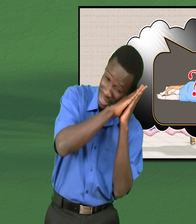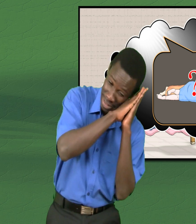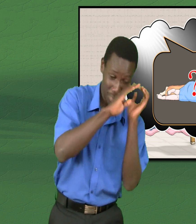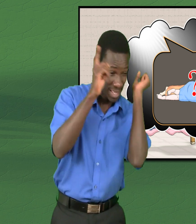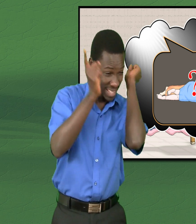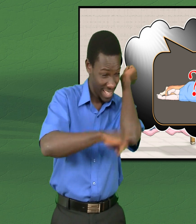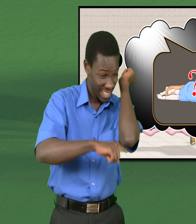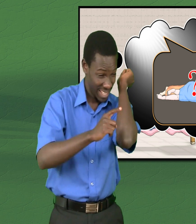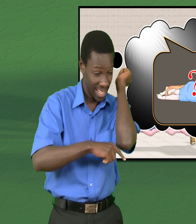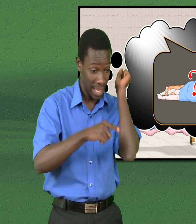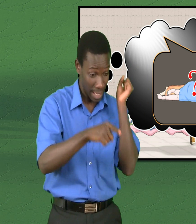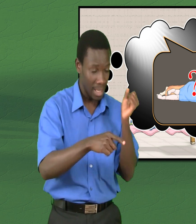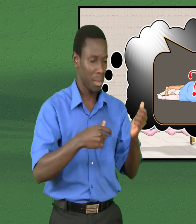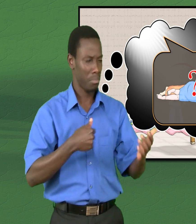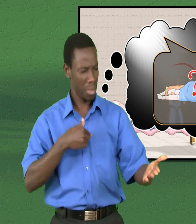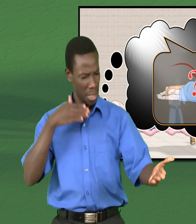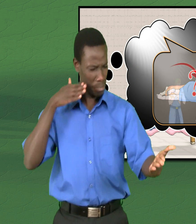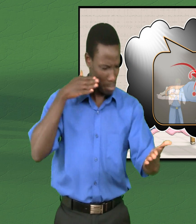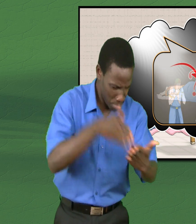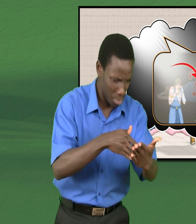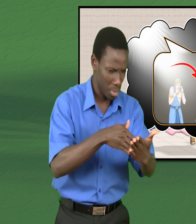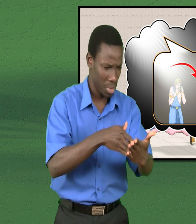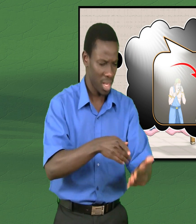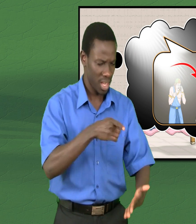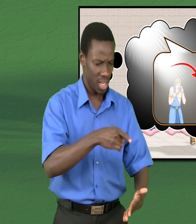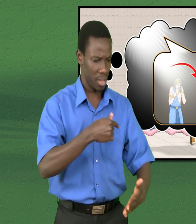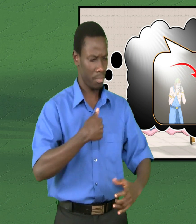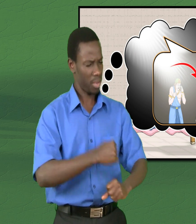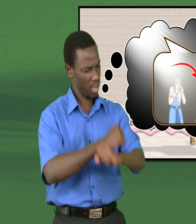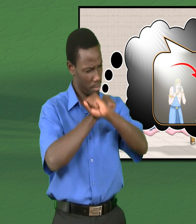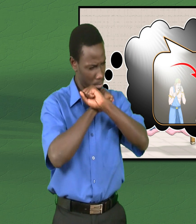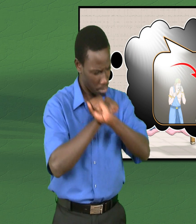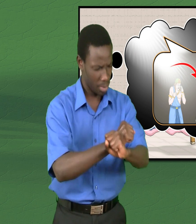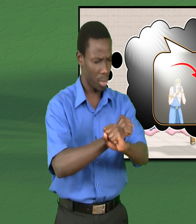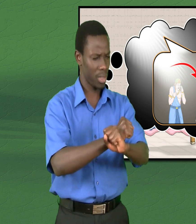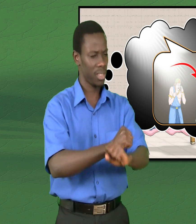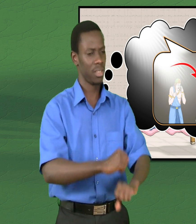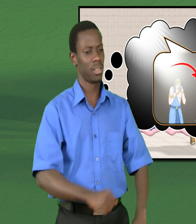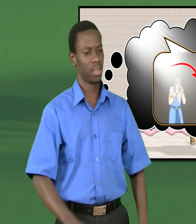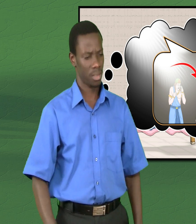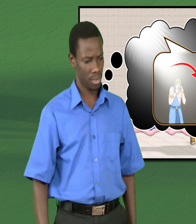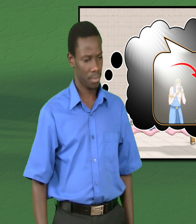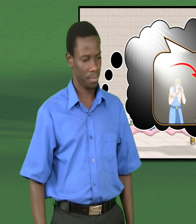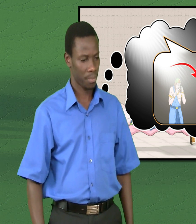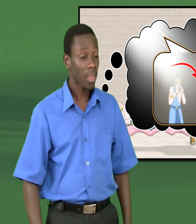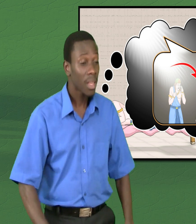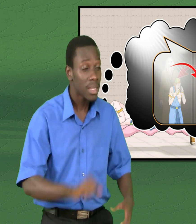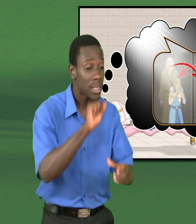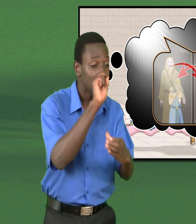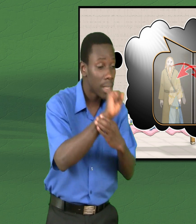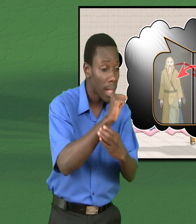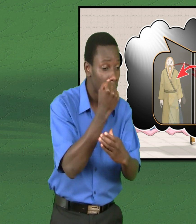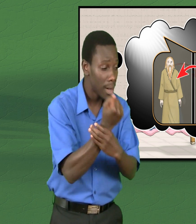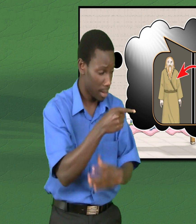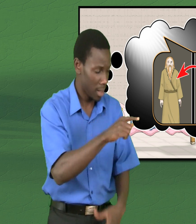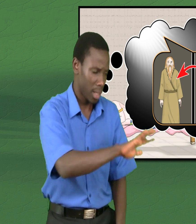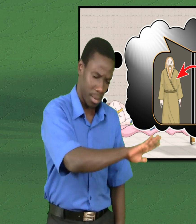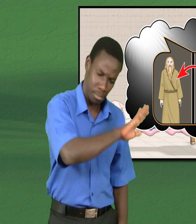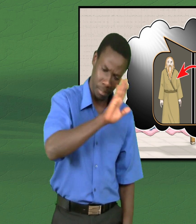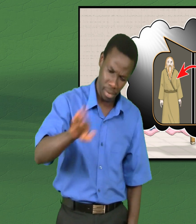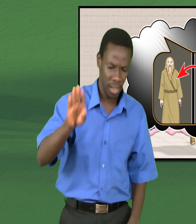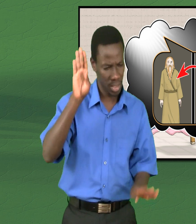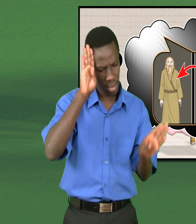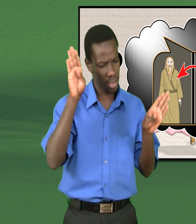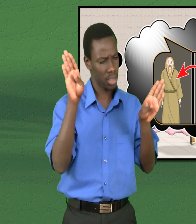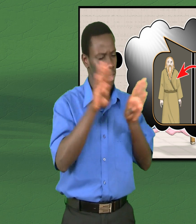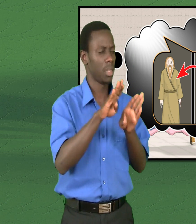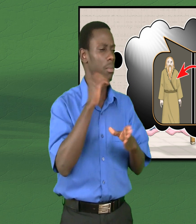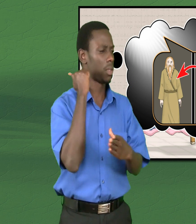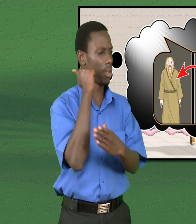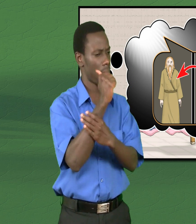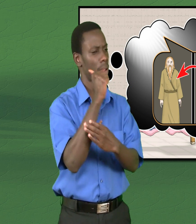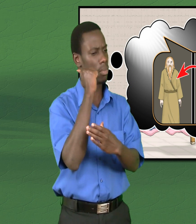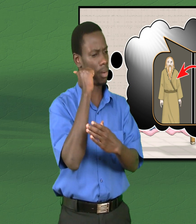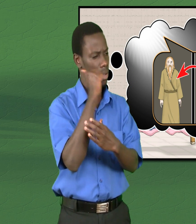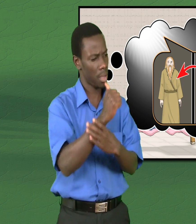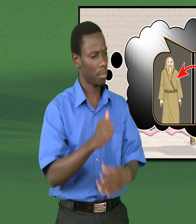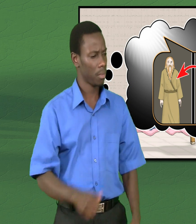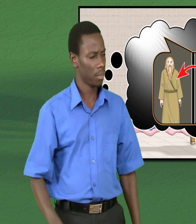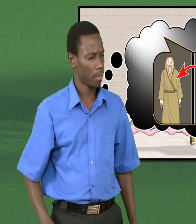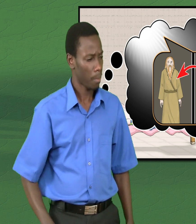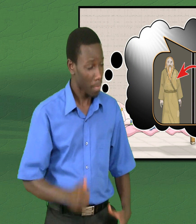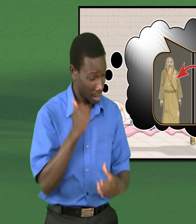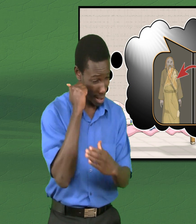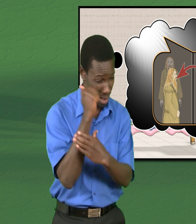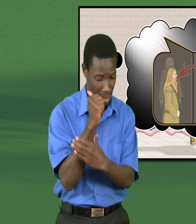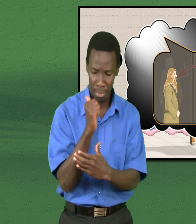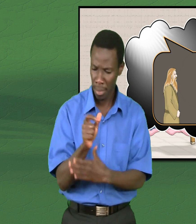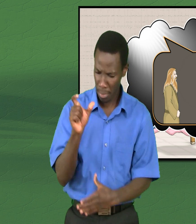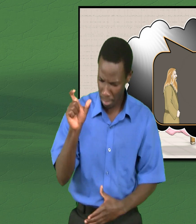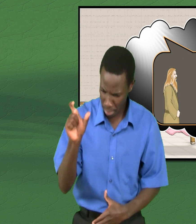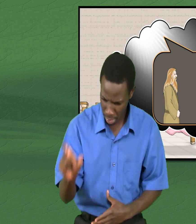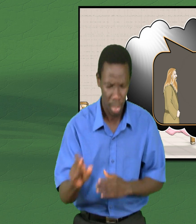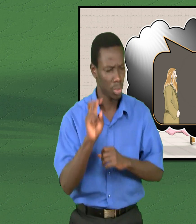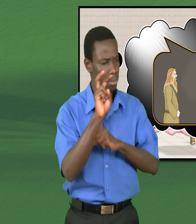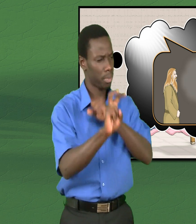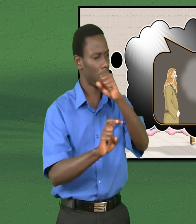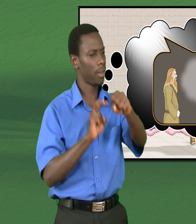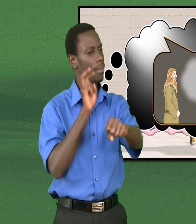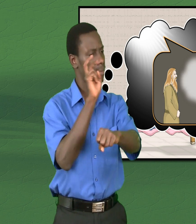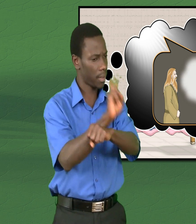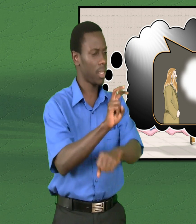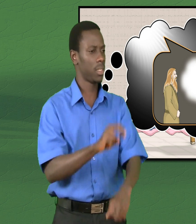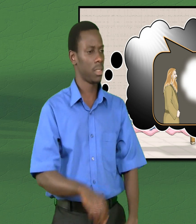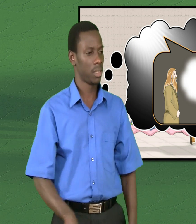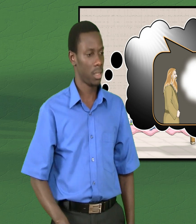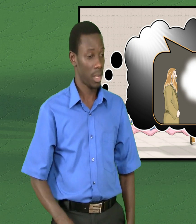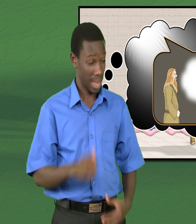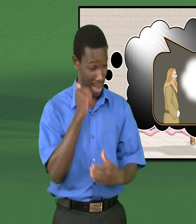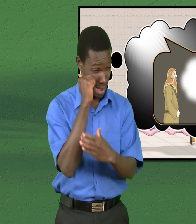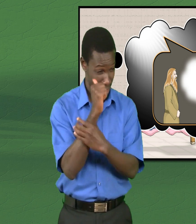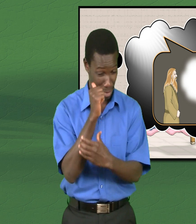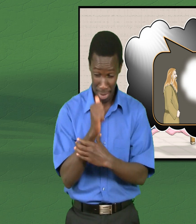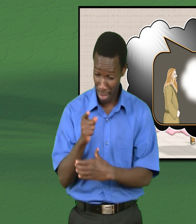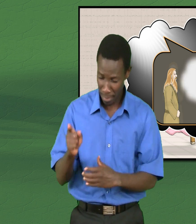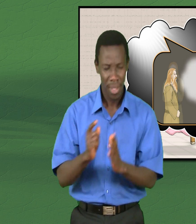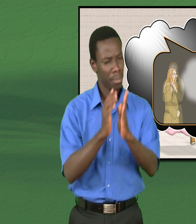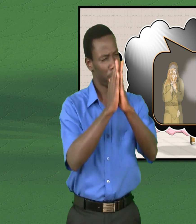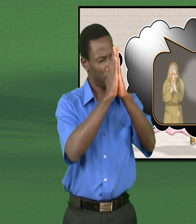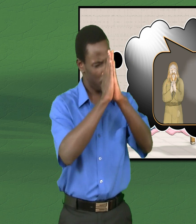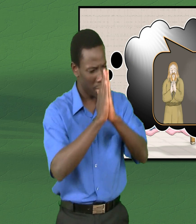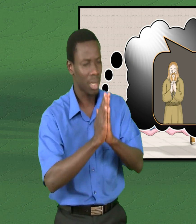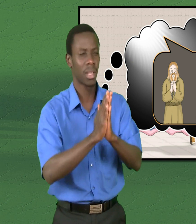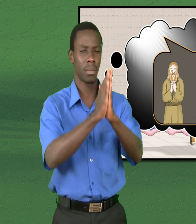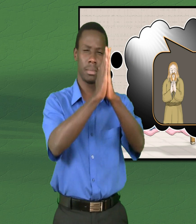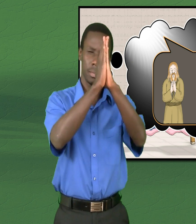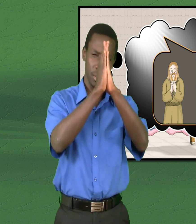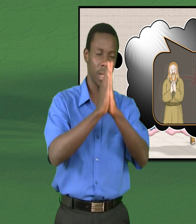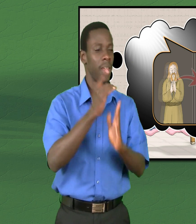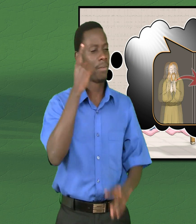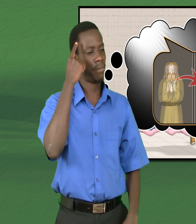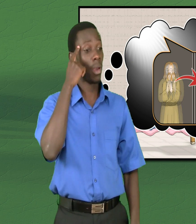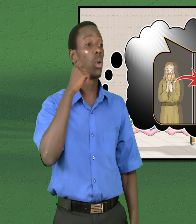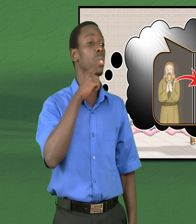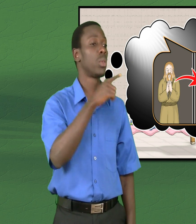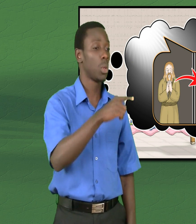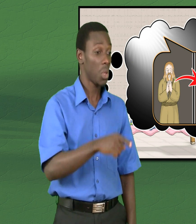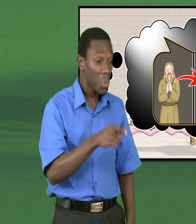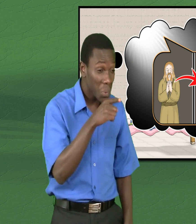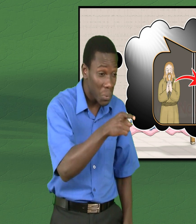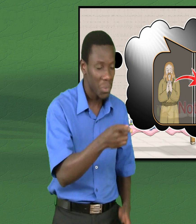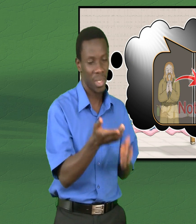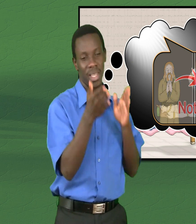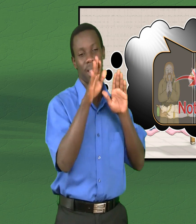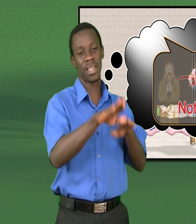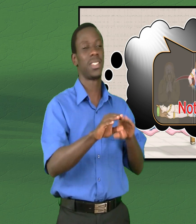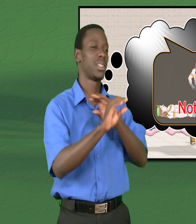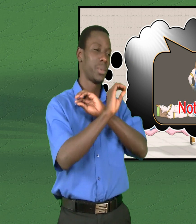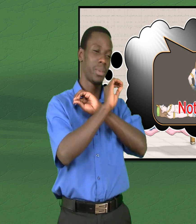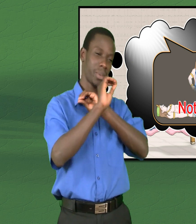Now return the man’s wife, for he is a prophet; he will pray for you and you will live.